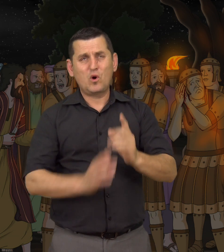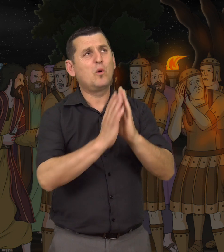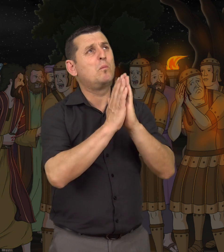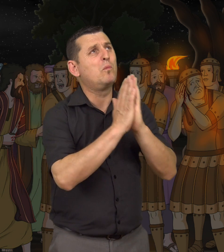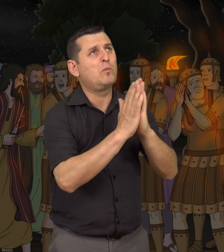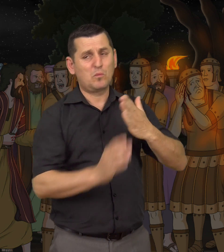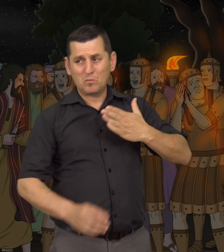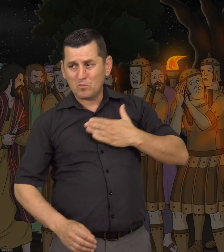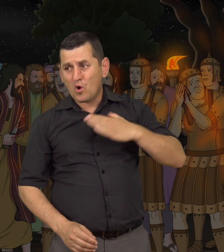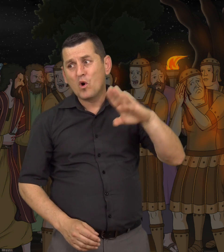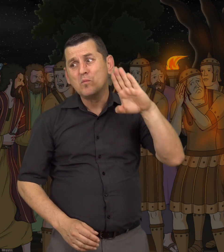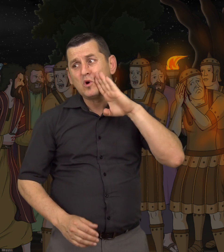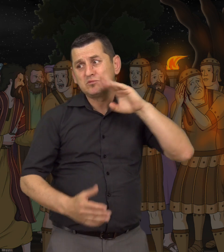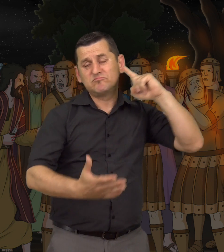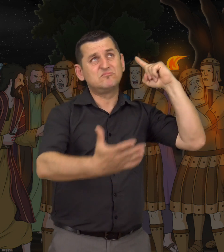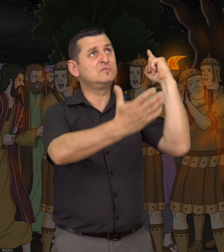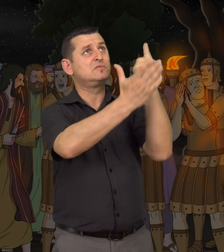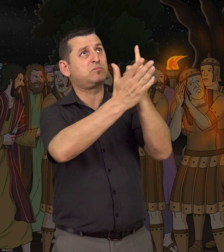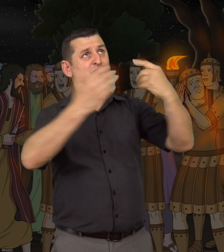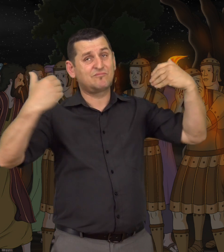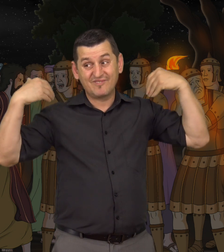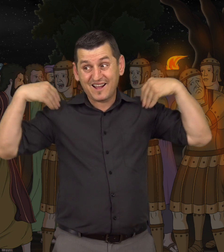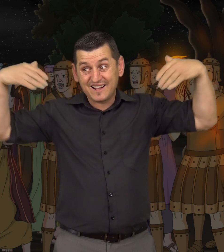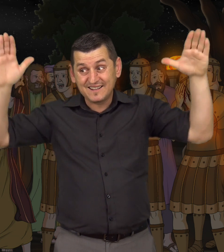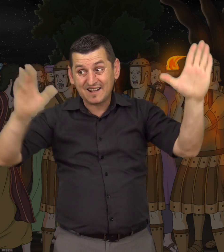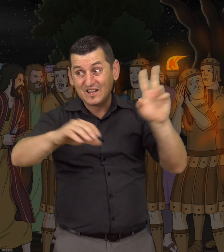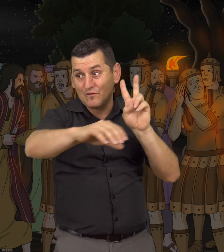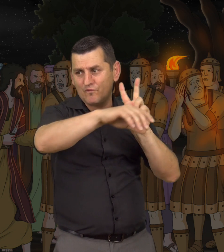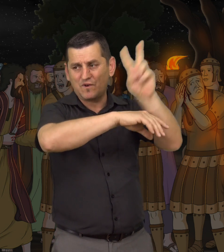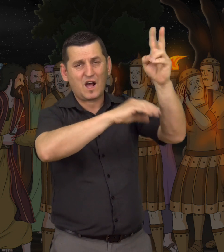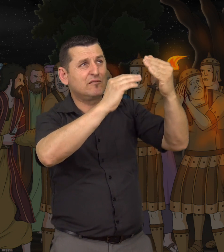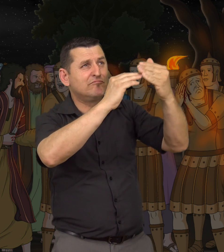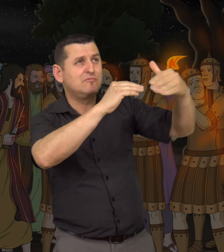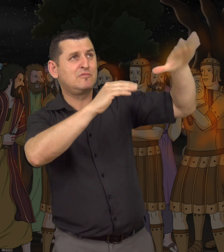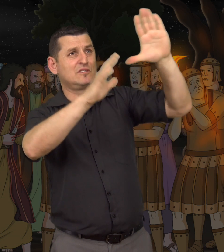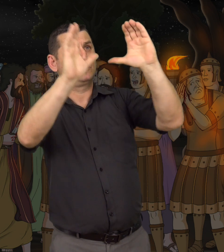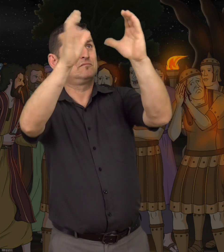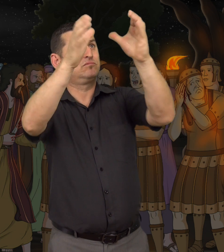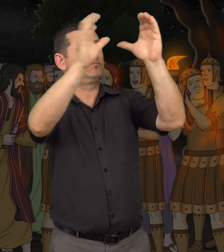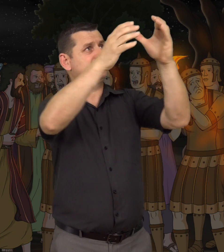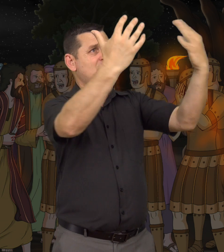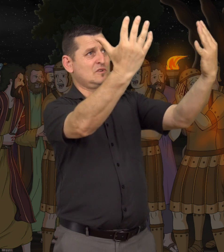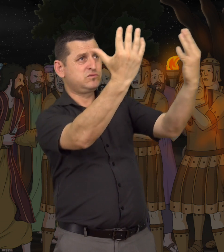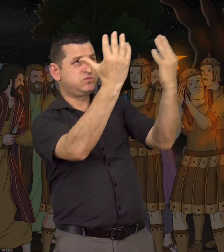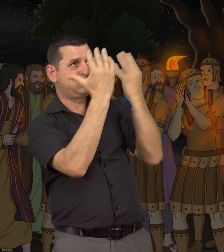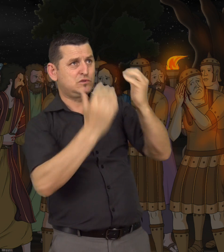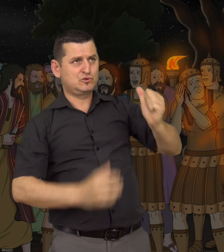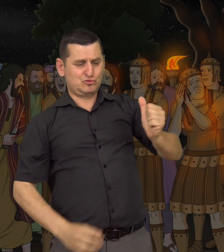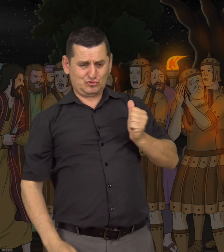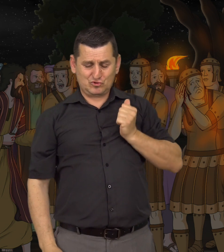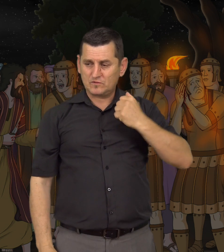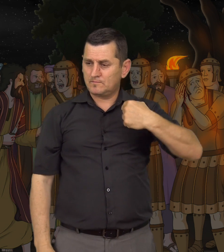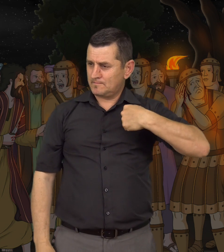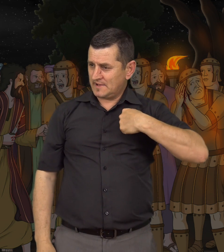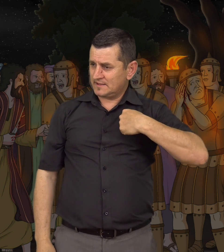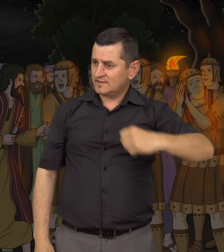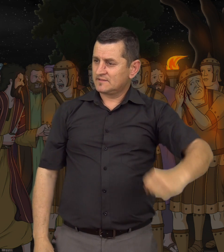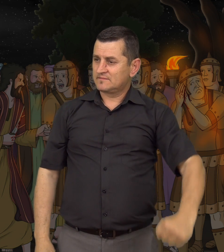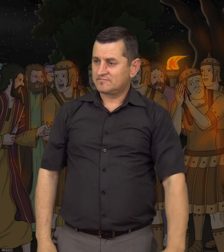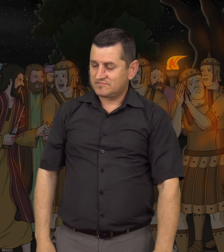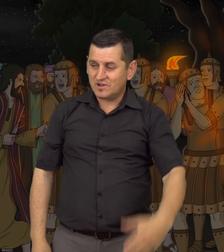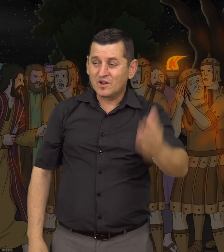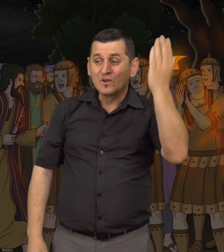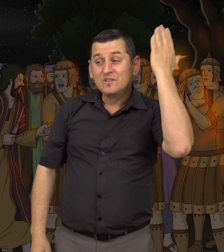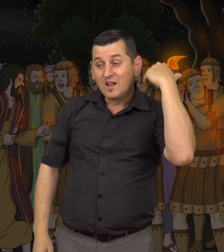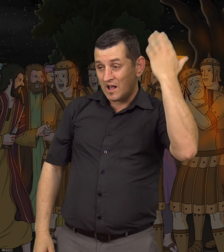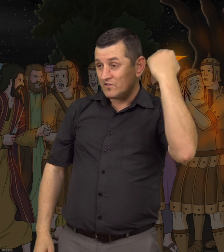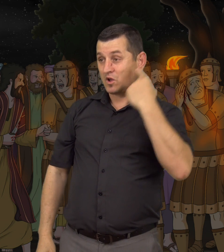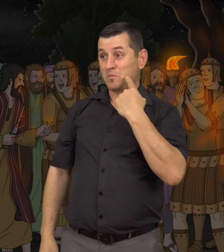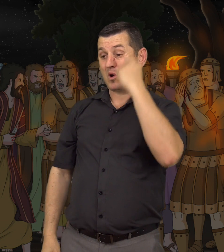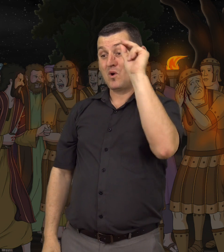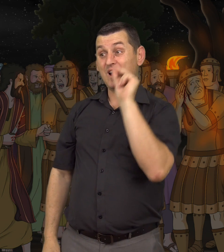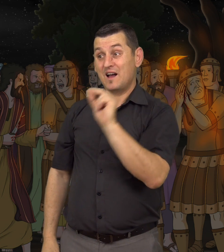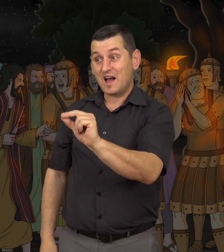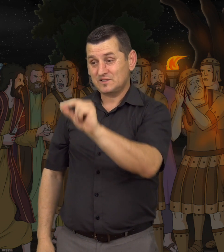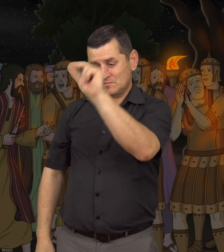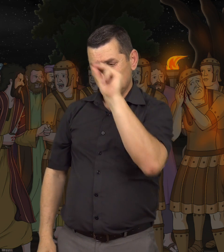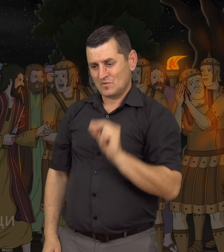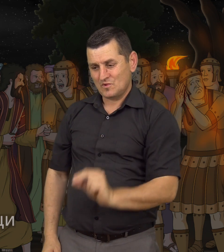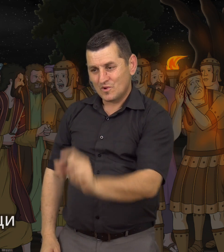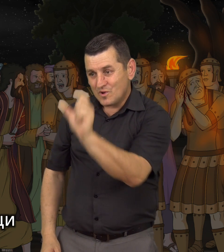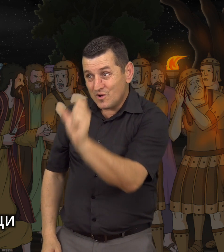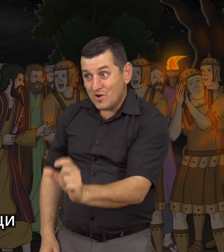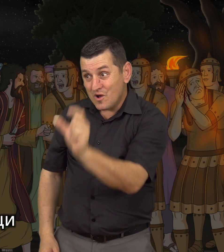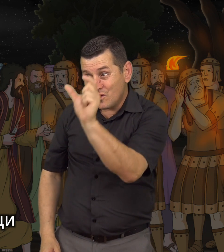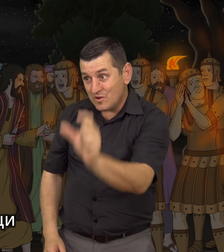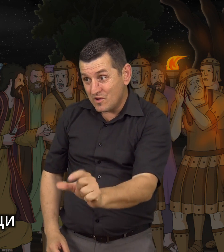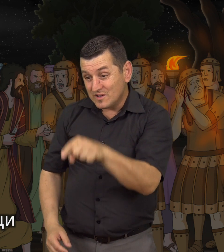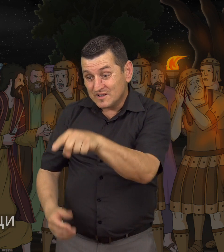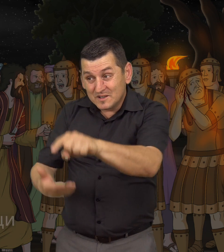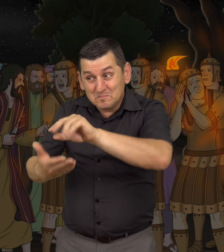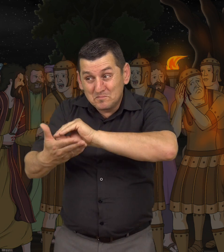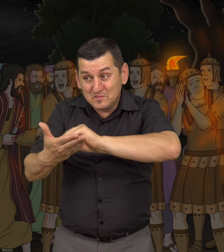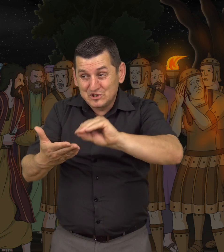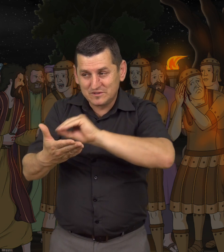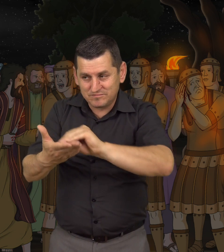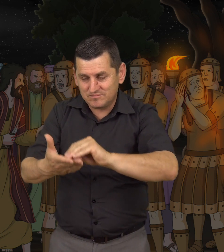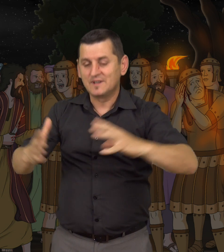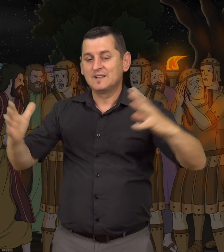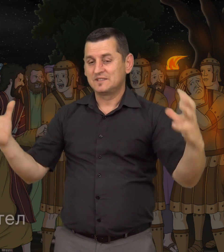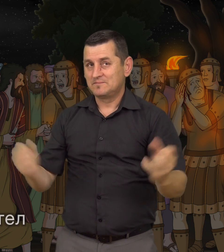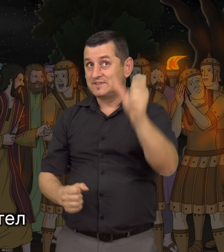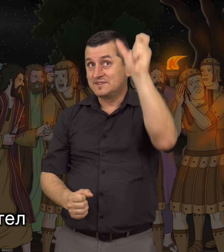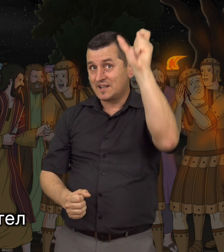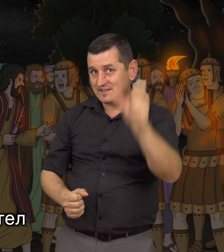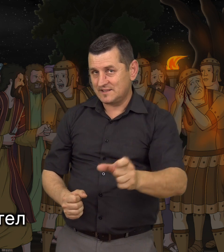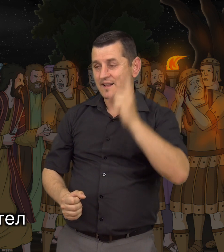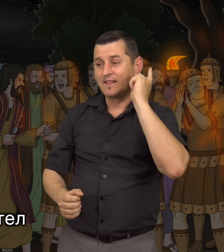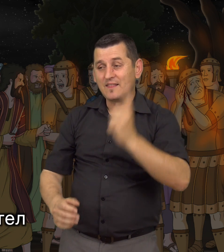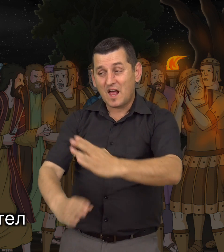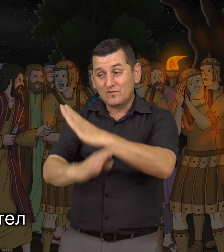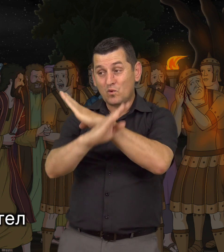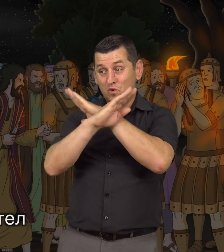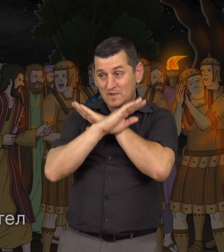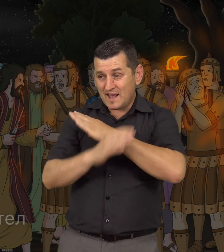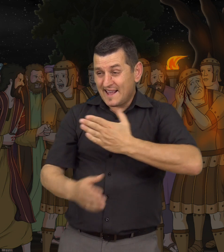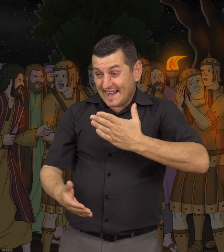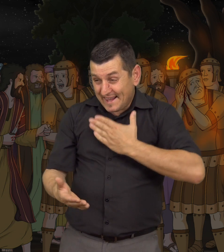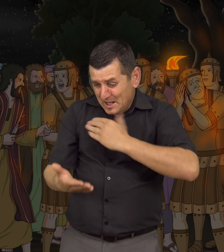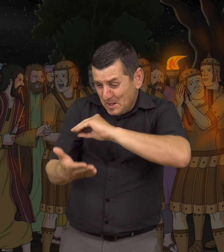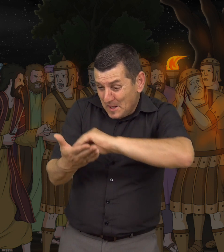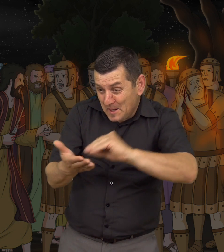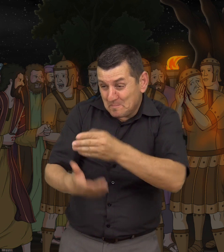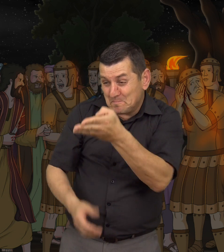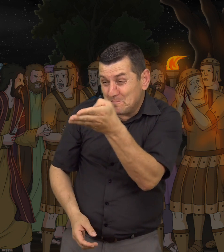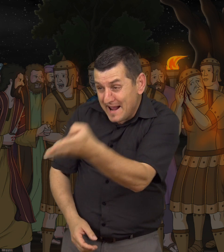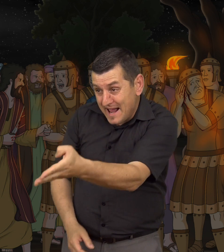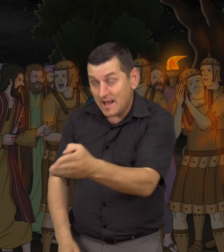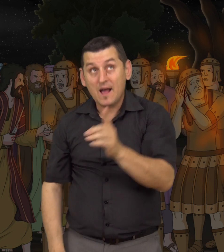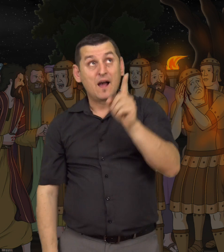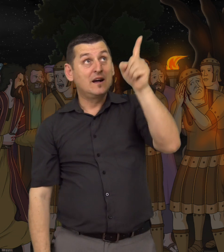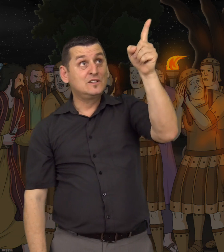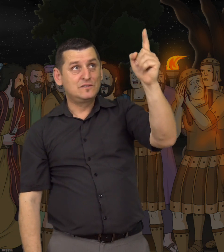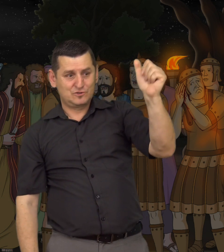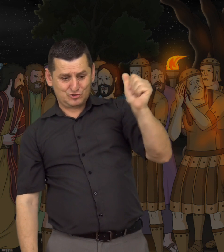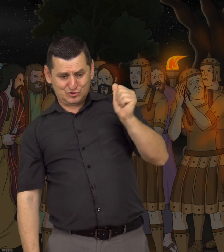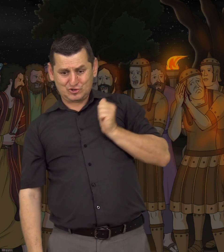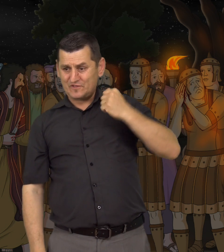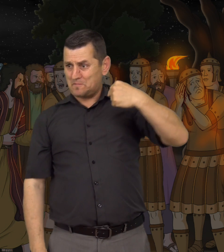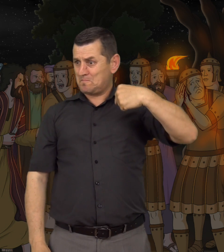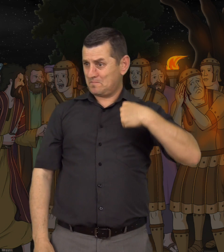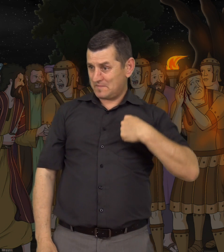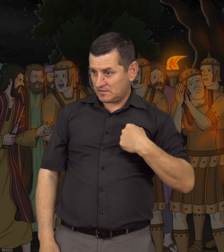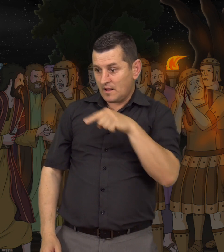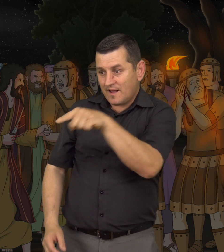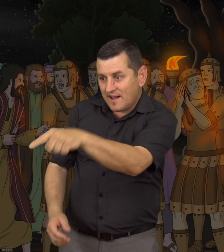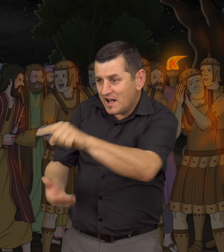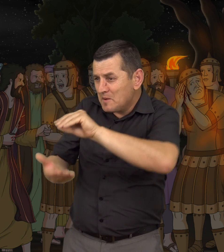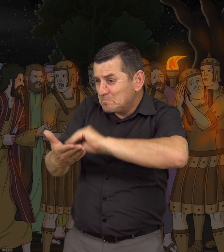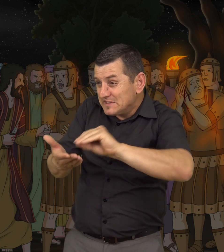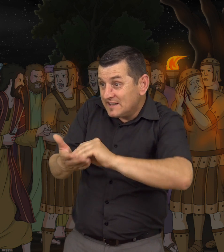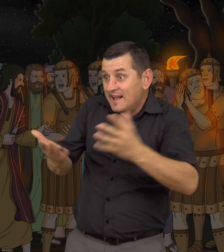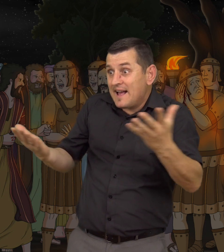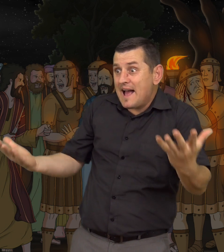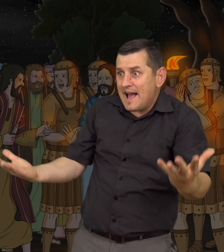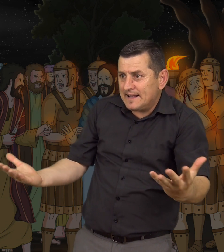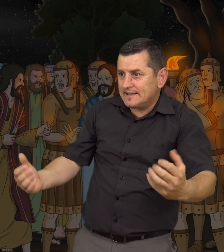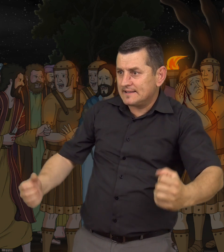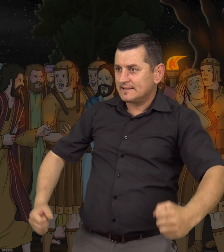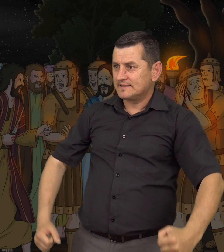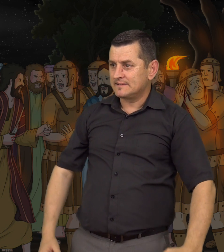Are you not aware that I can call on My Father, and He will at once put at My disposal more than twelve legions of angels?